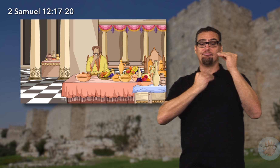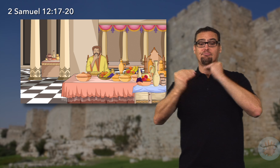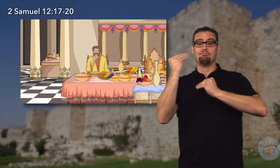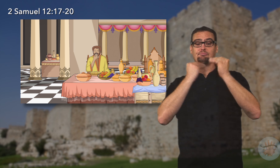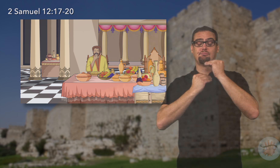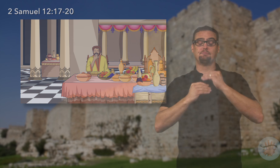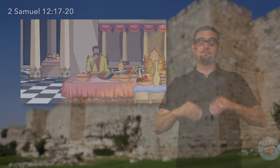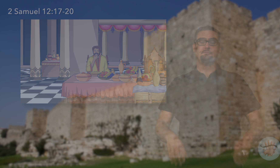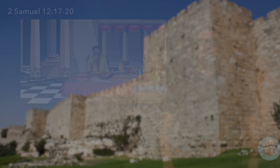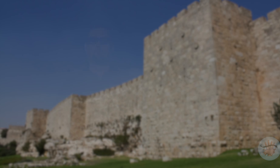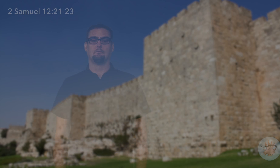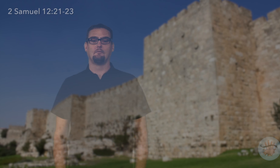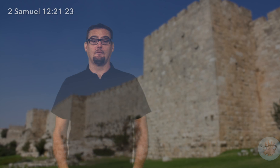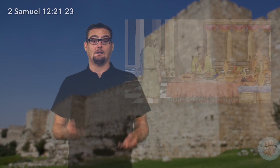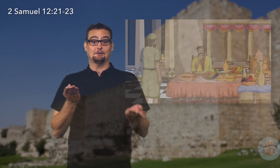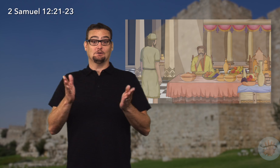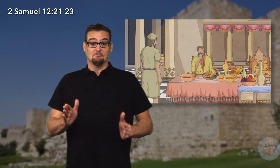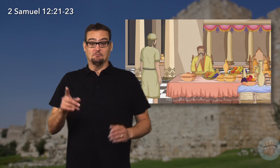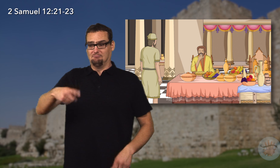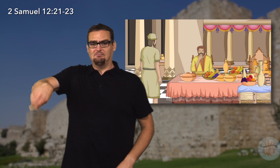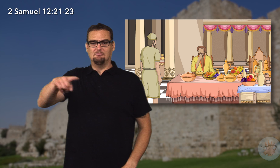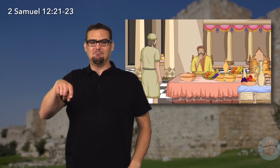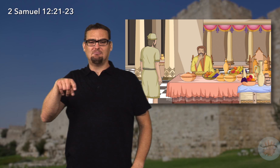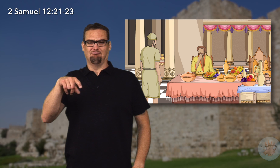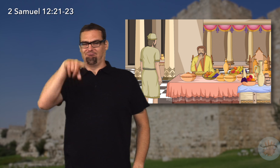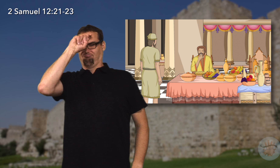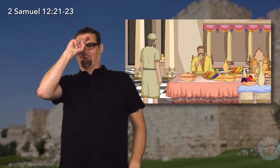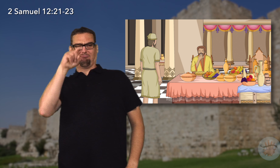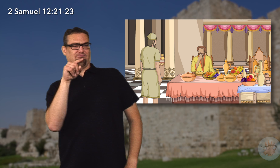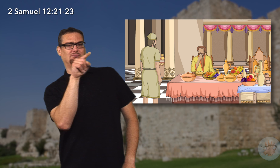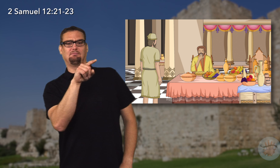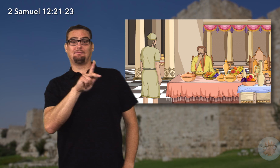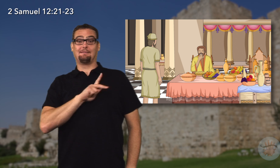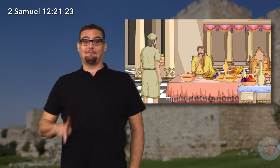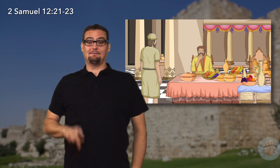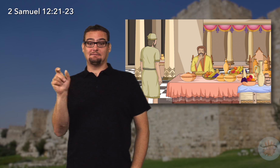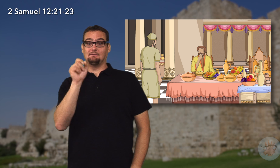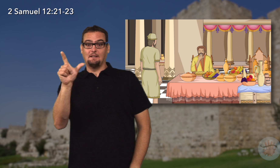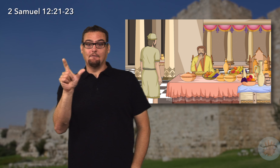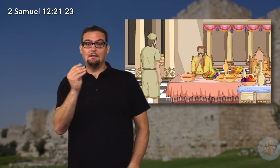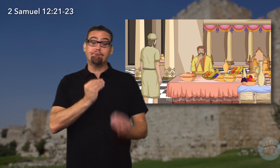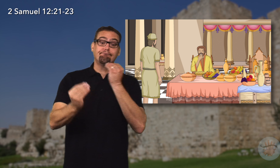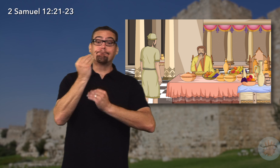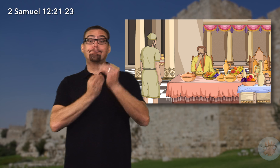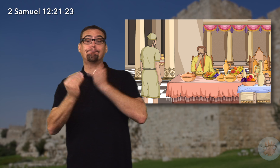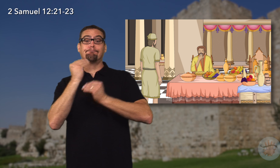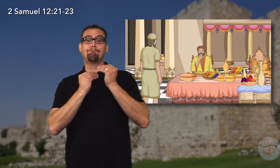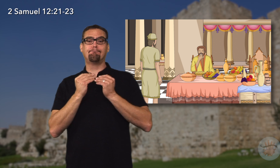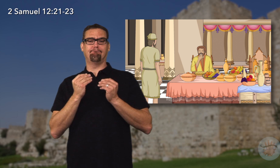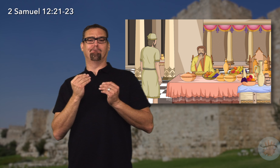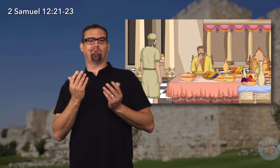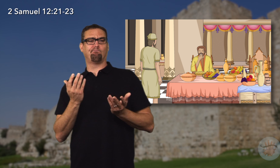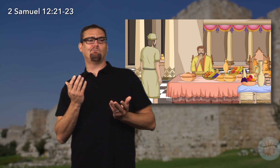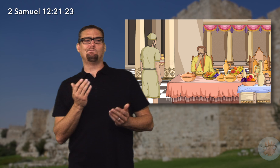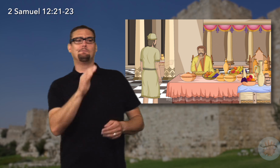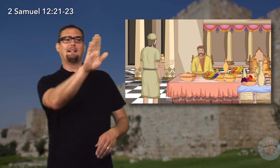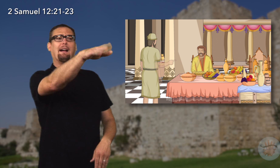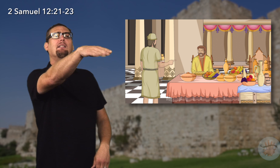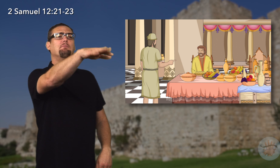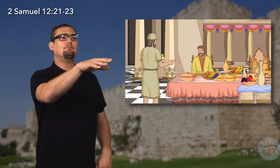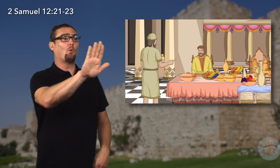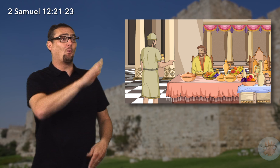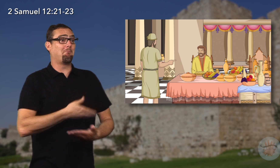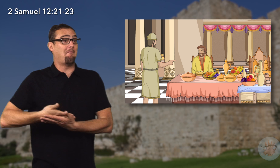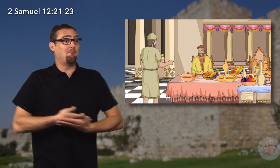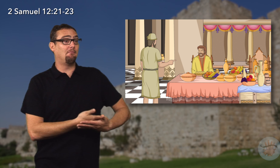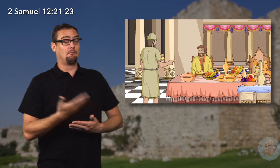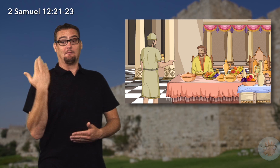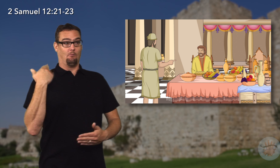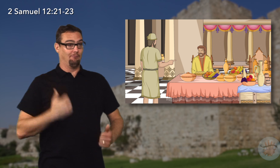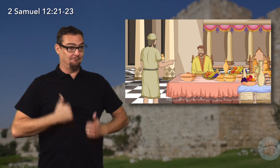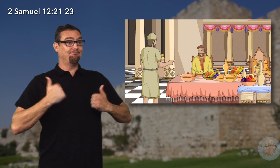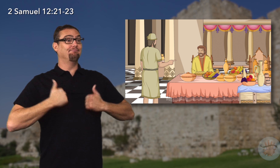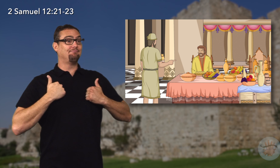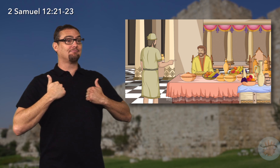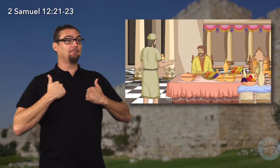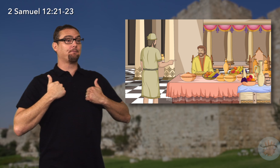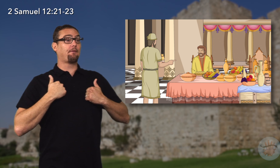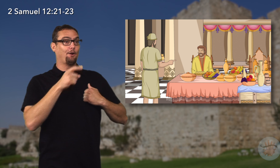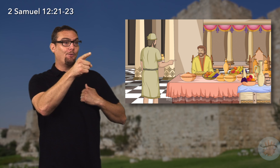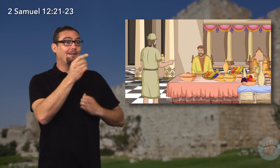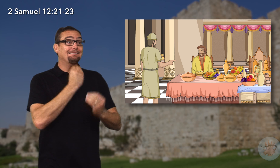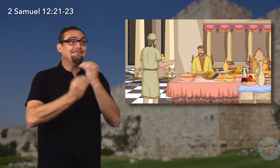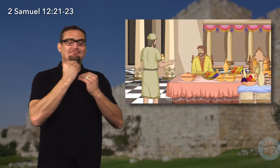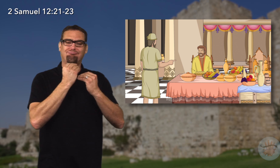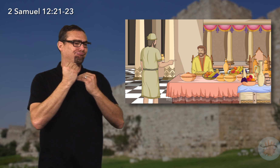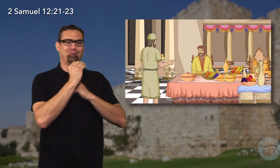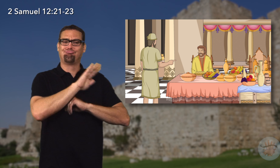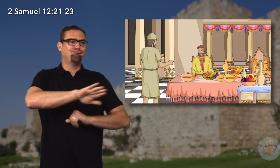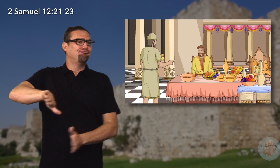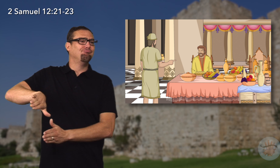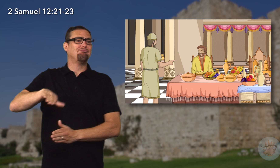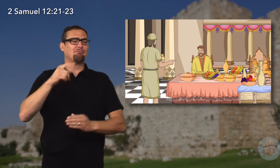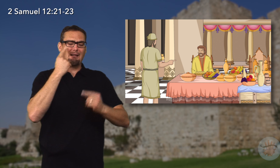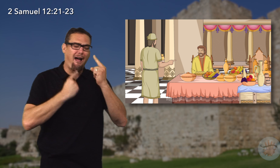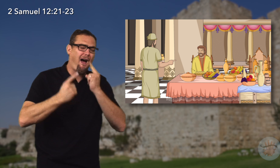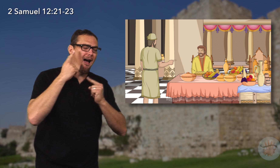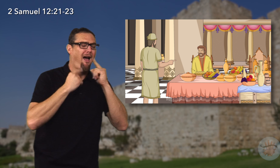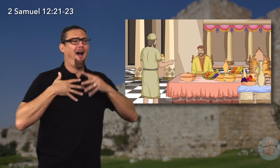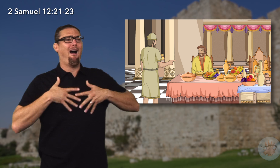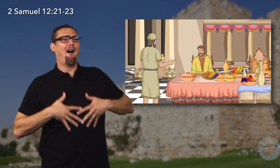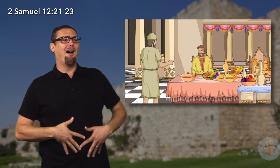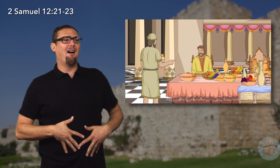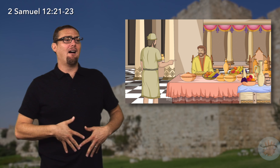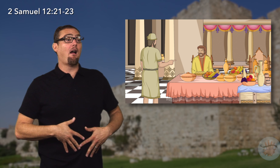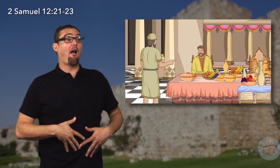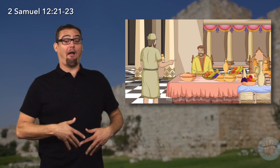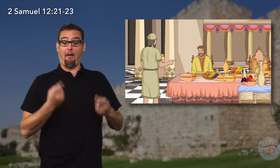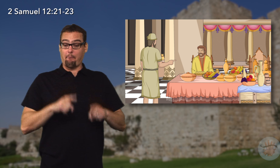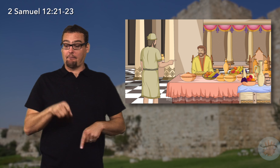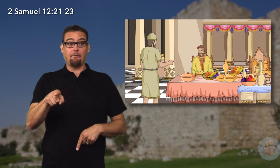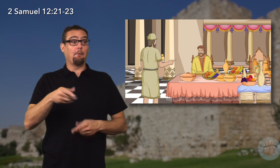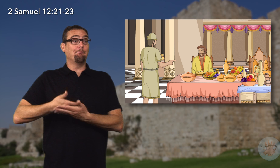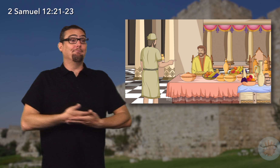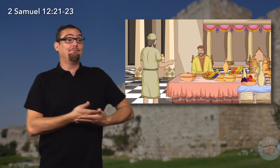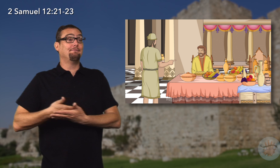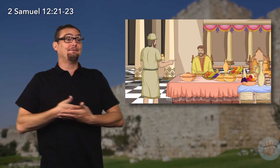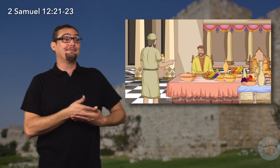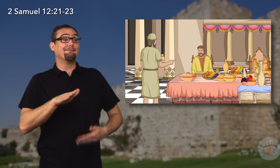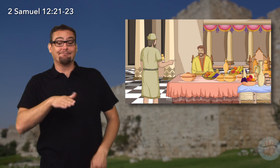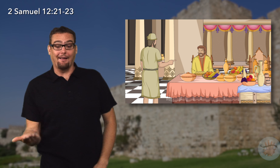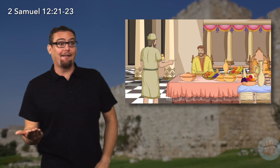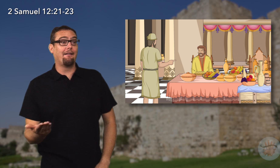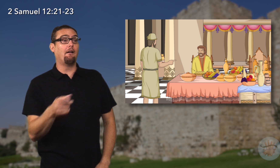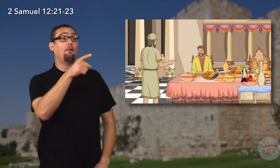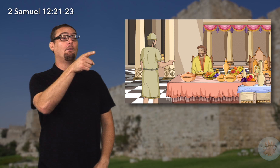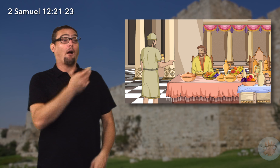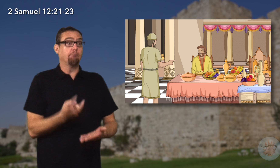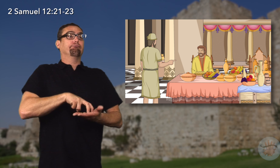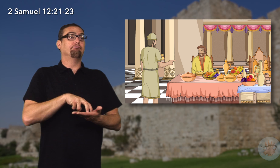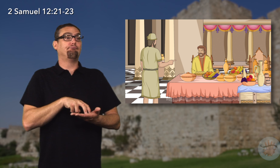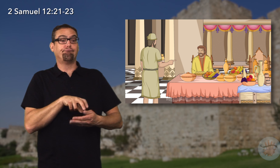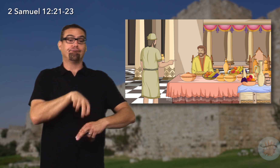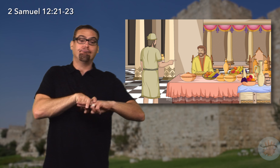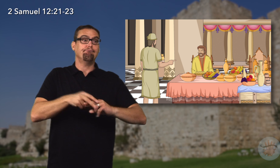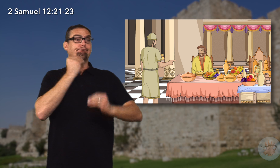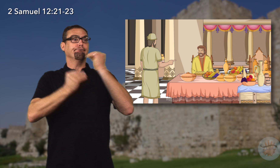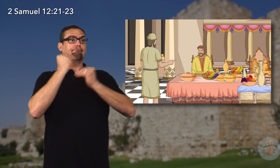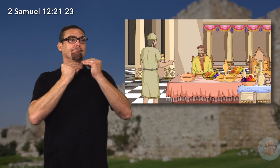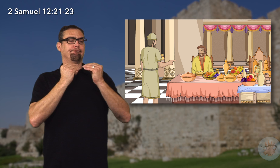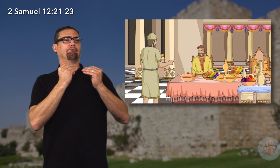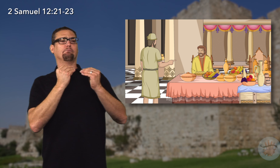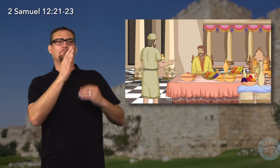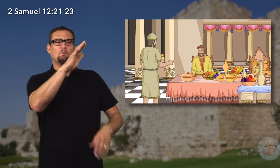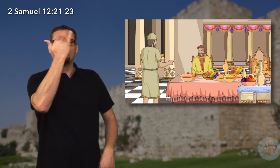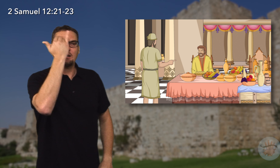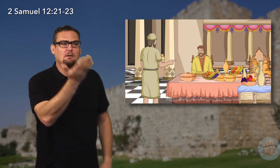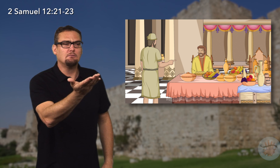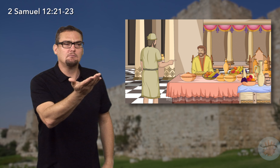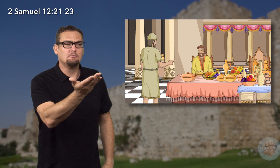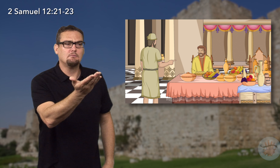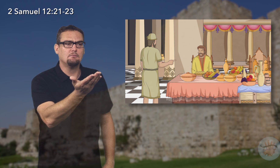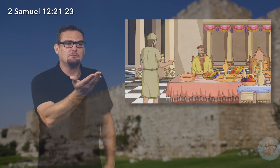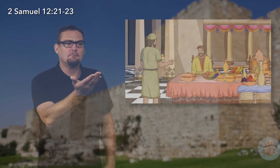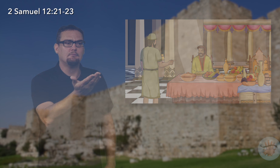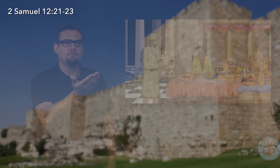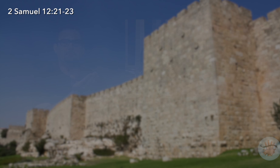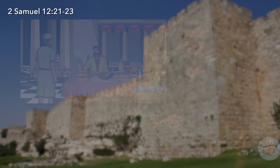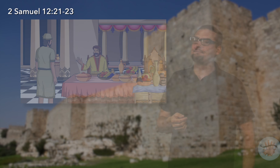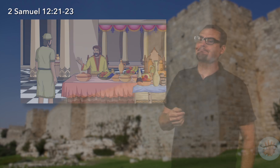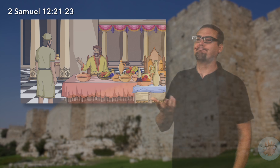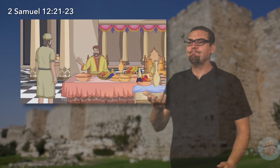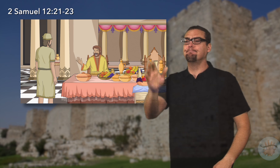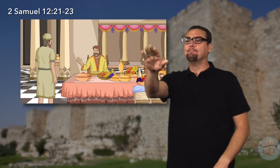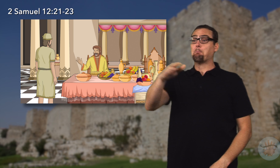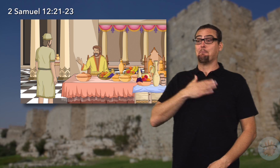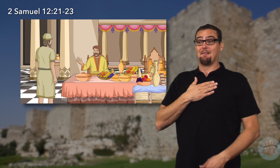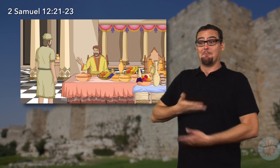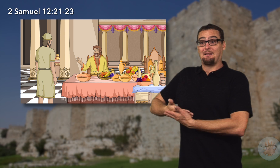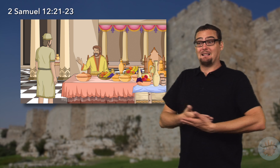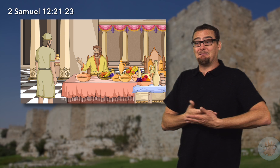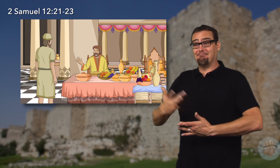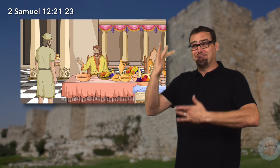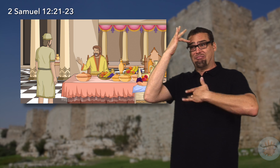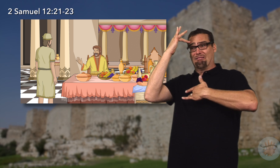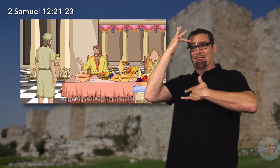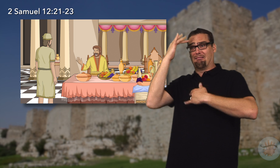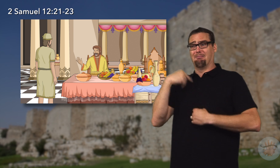“What is this you have done?” his servants asked. “While the child was alive, you fasted and wept, but when he died, you got up and ate.”